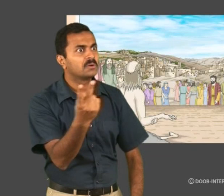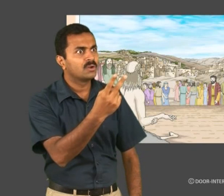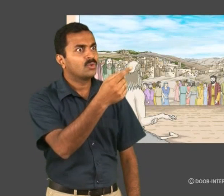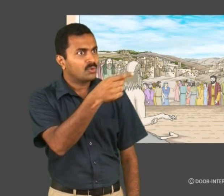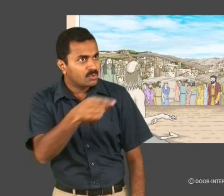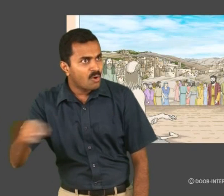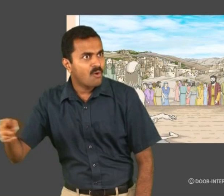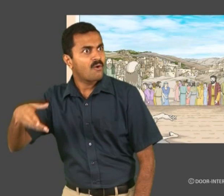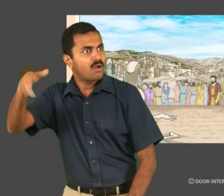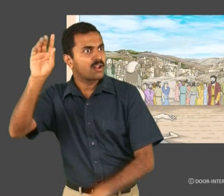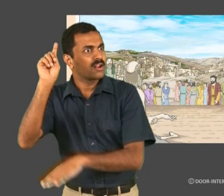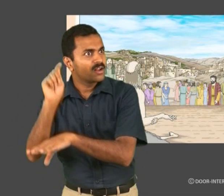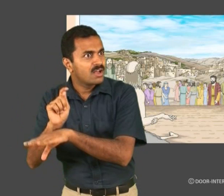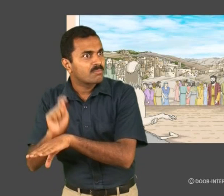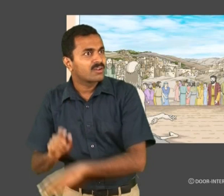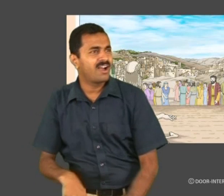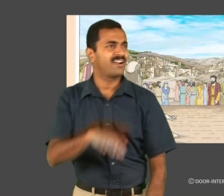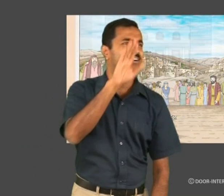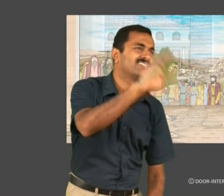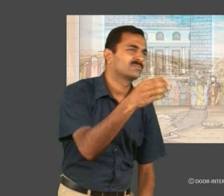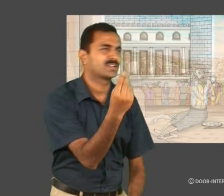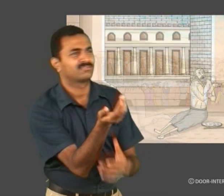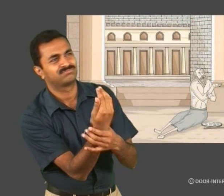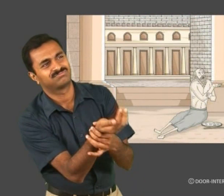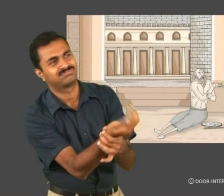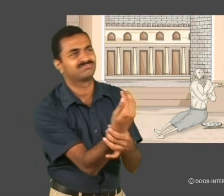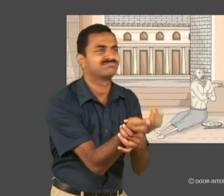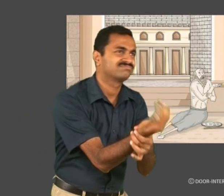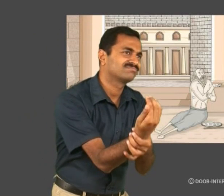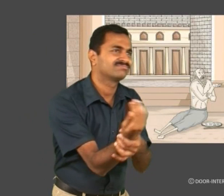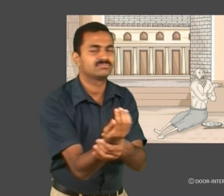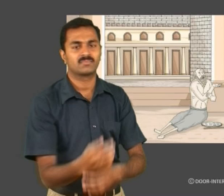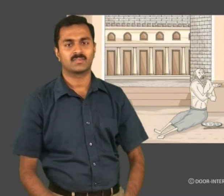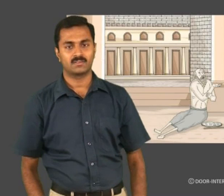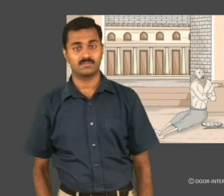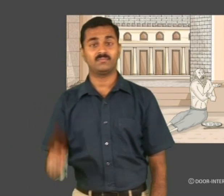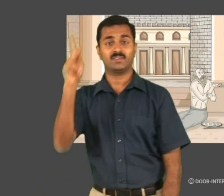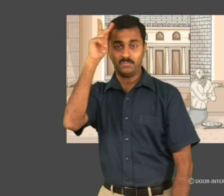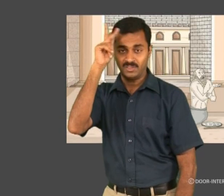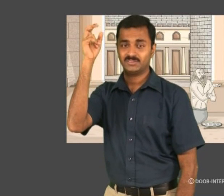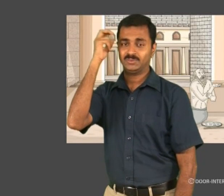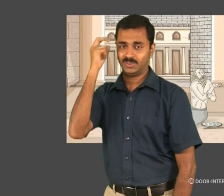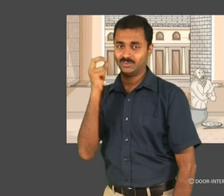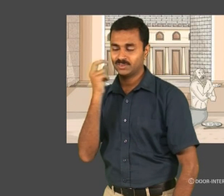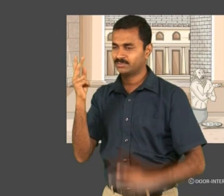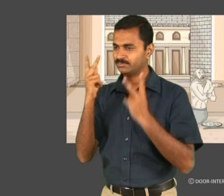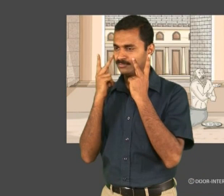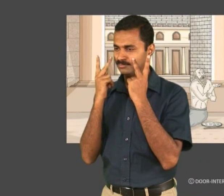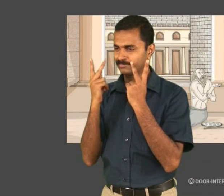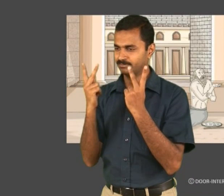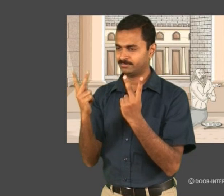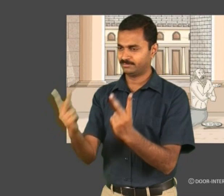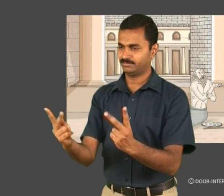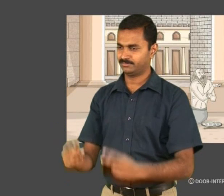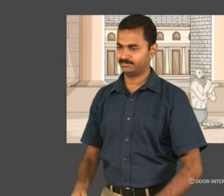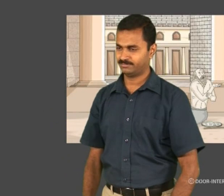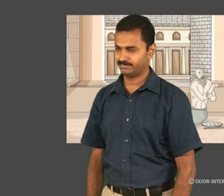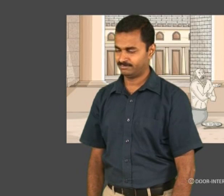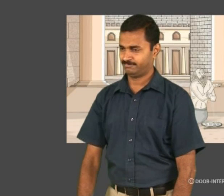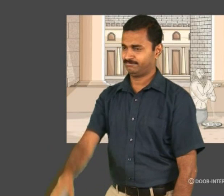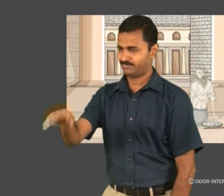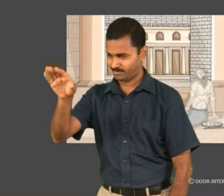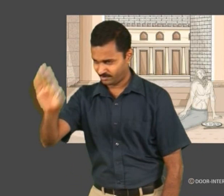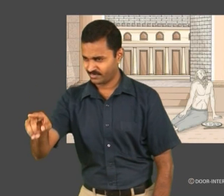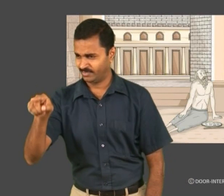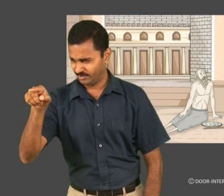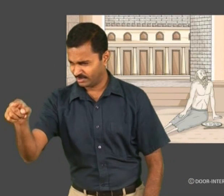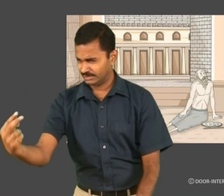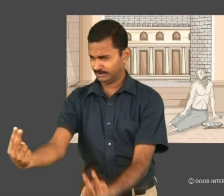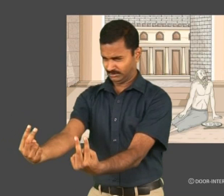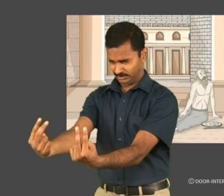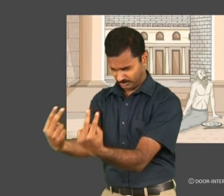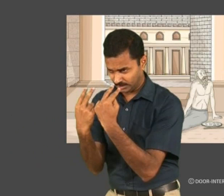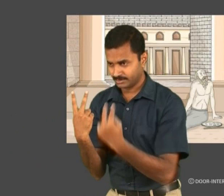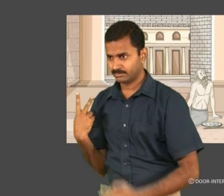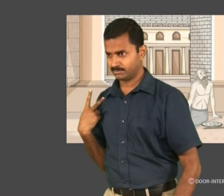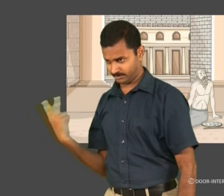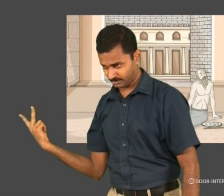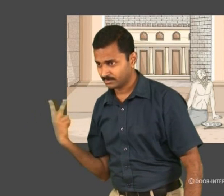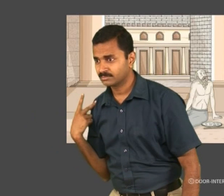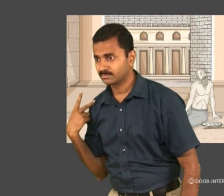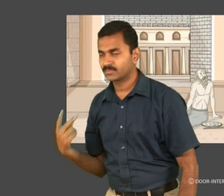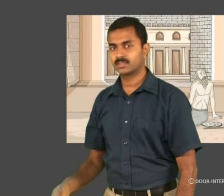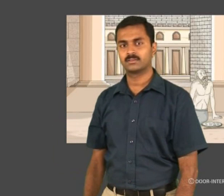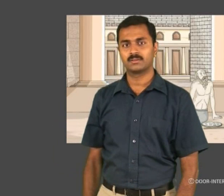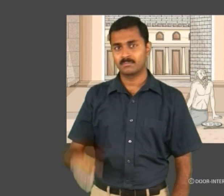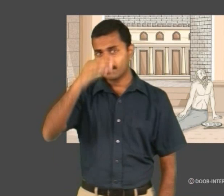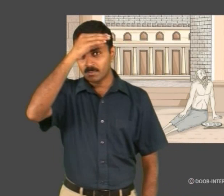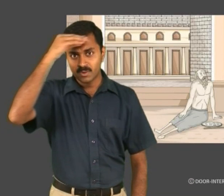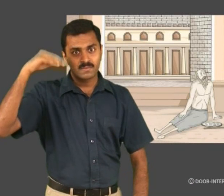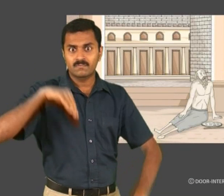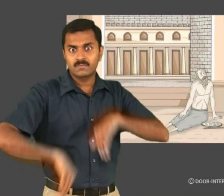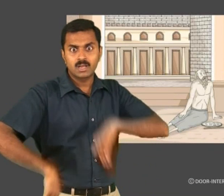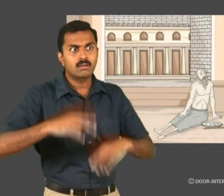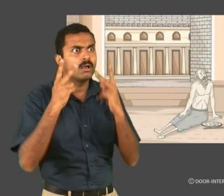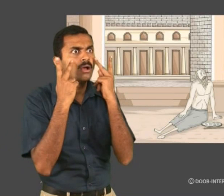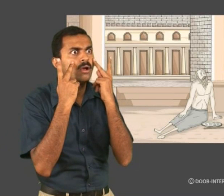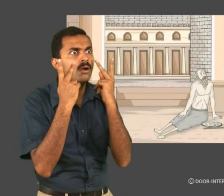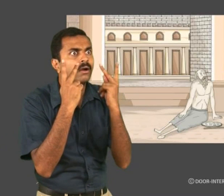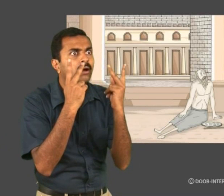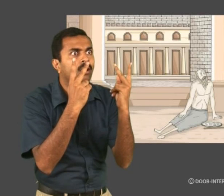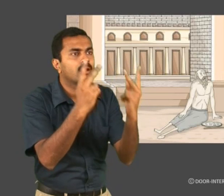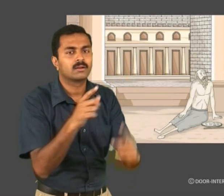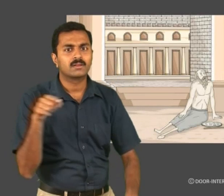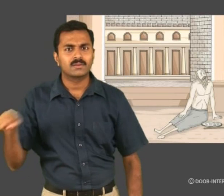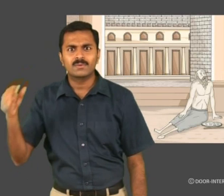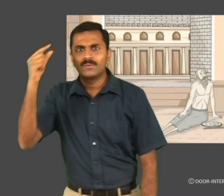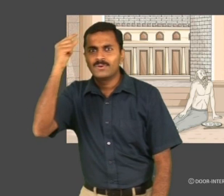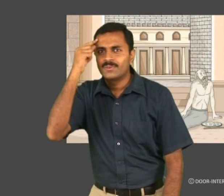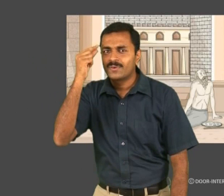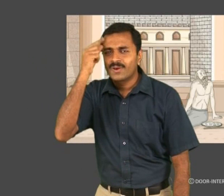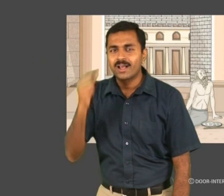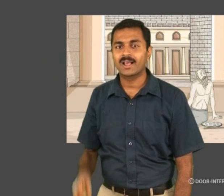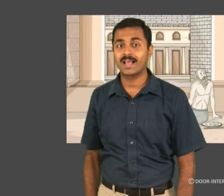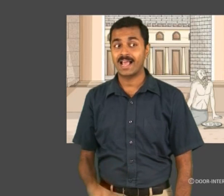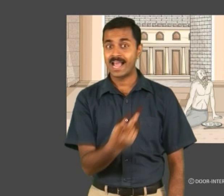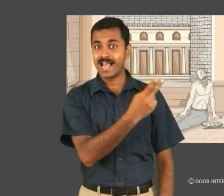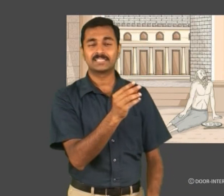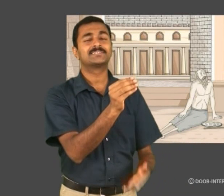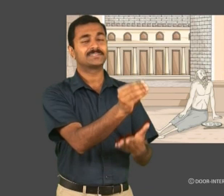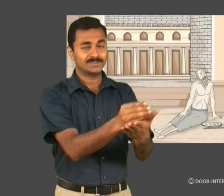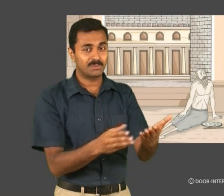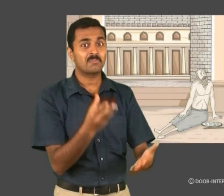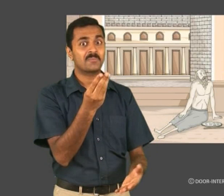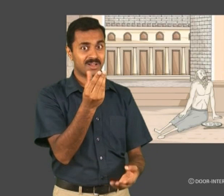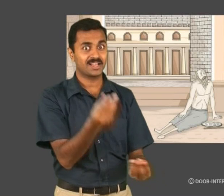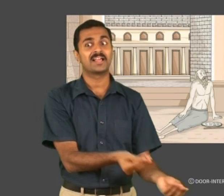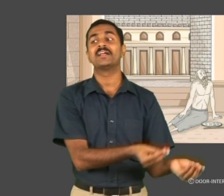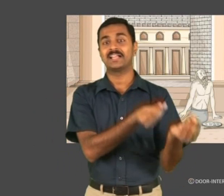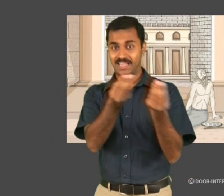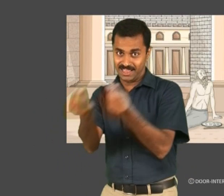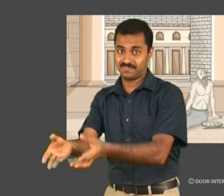When he saw Peter and John about to enter, he asked them for money. Peter looked directly at him, as did John.